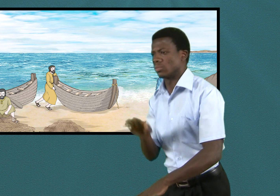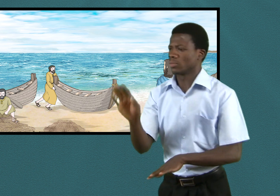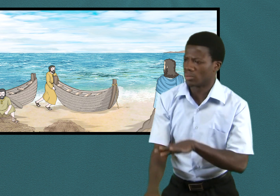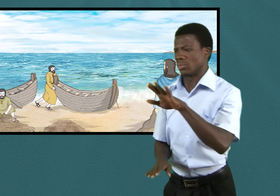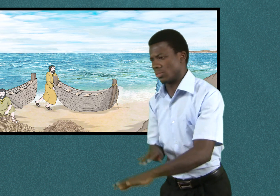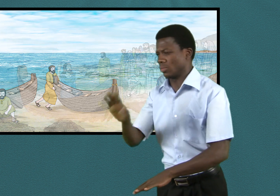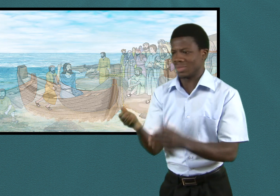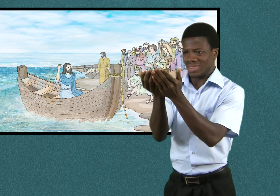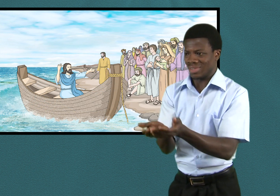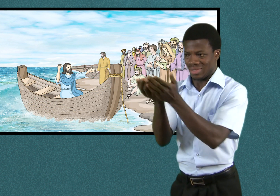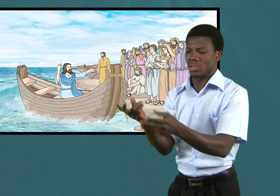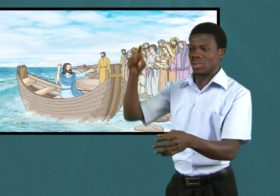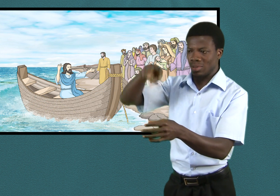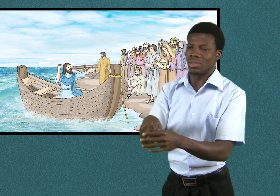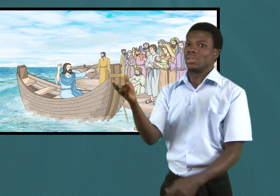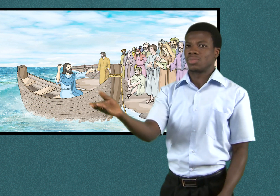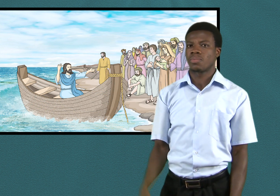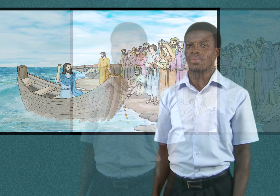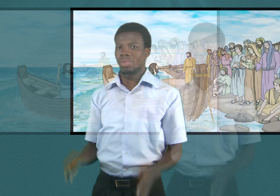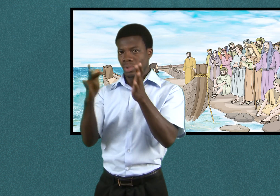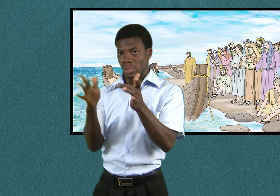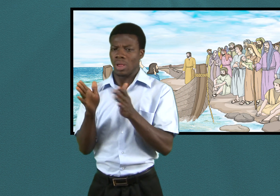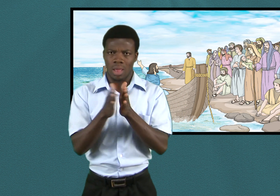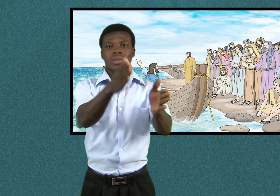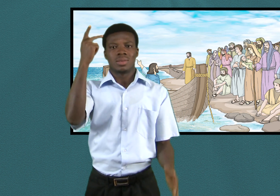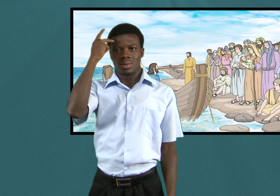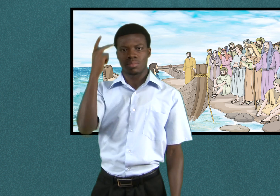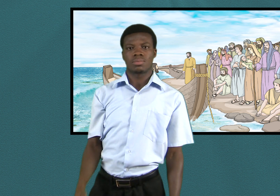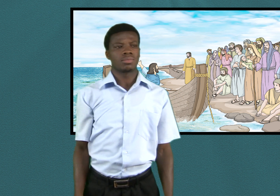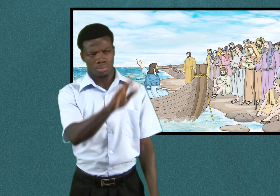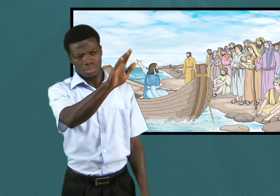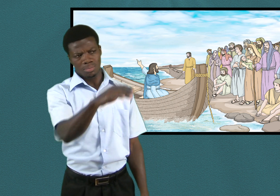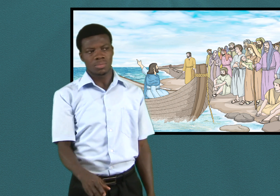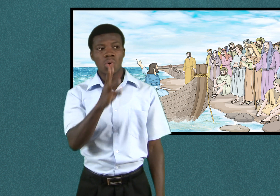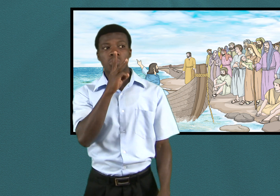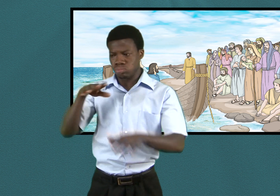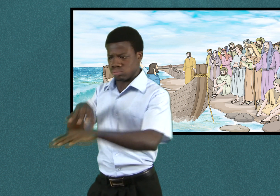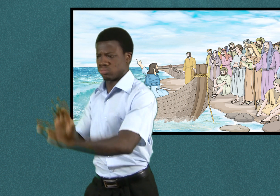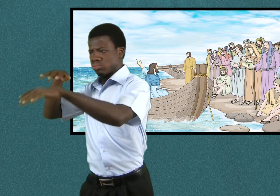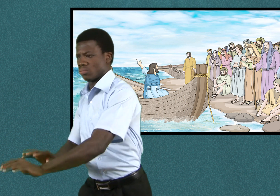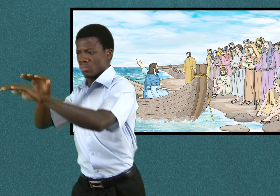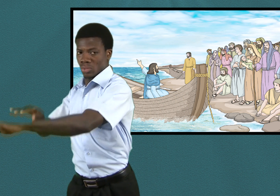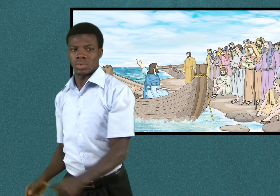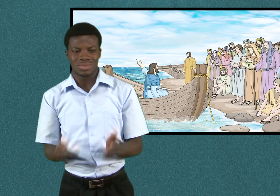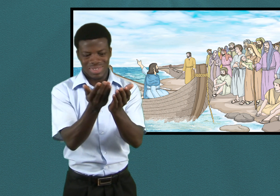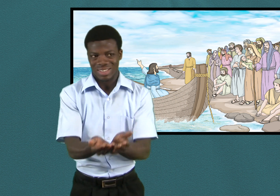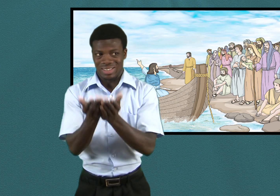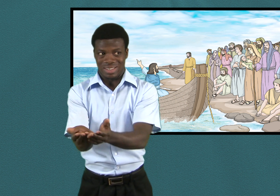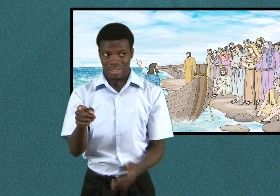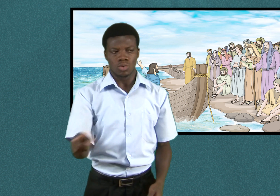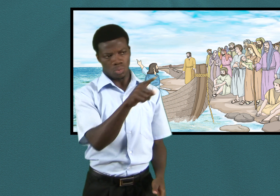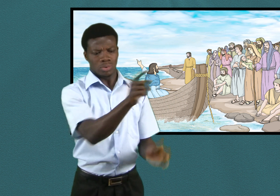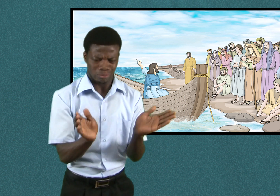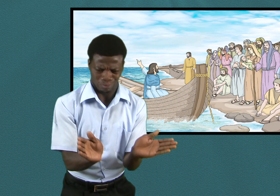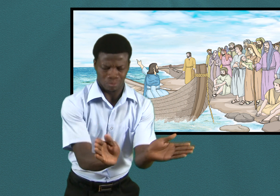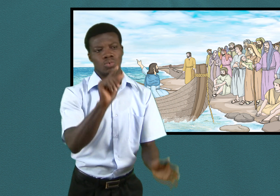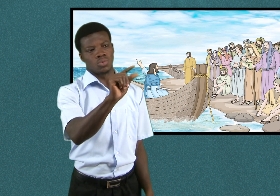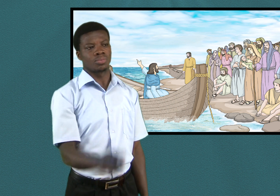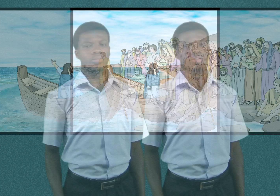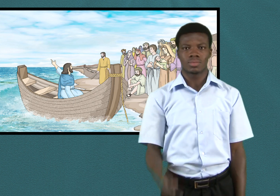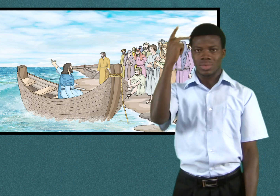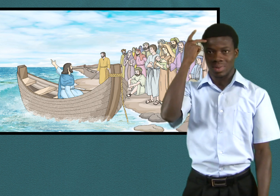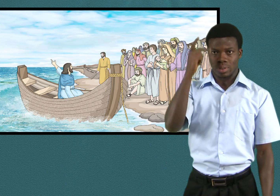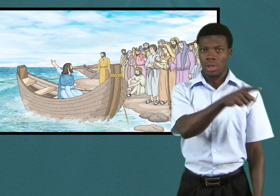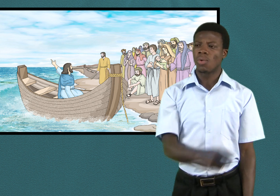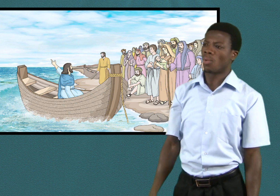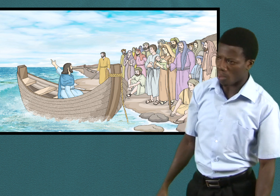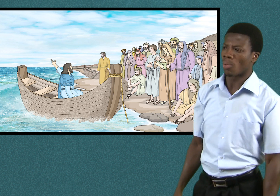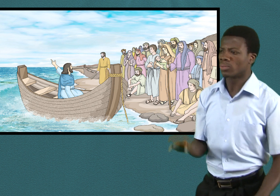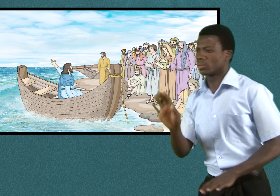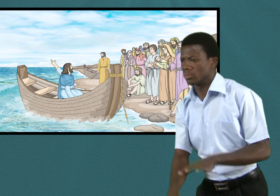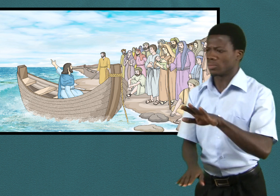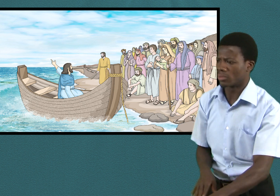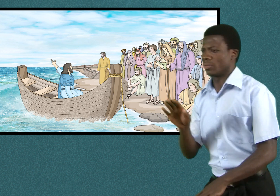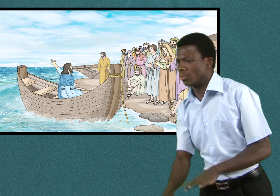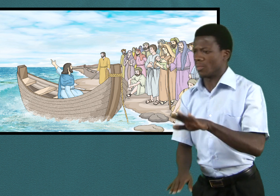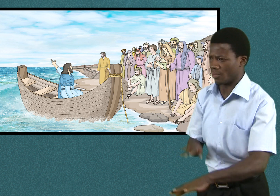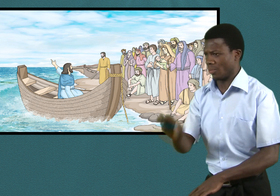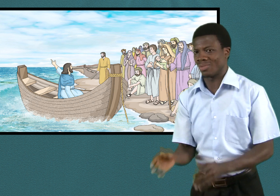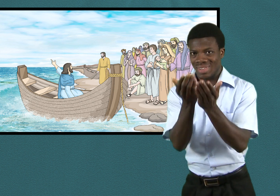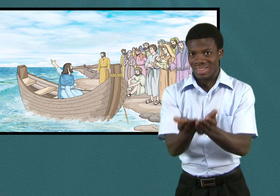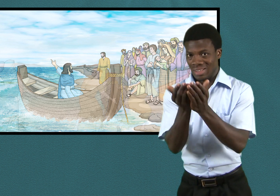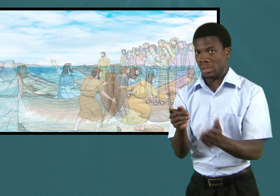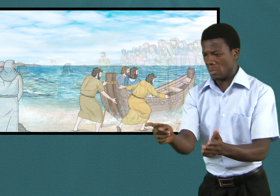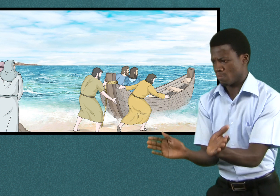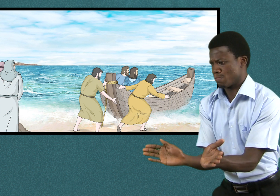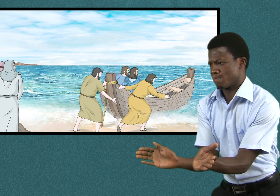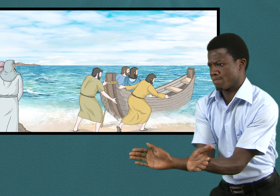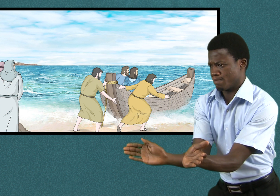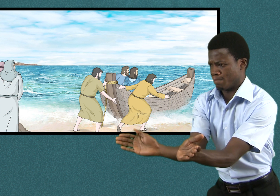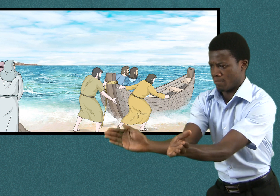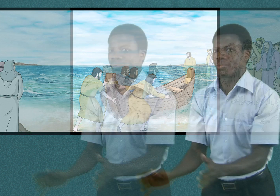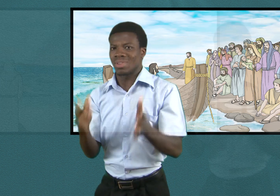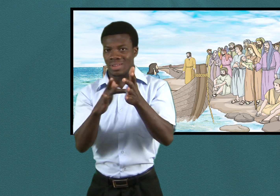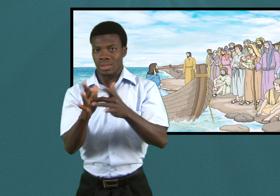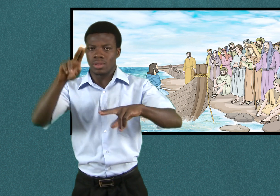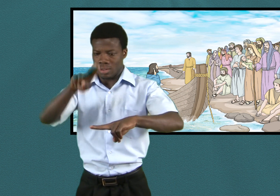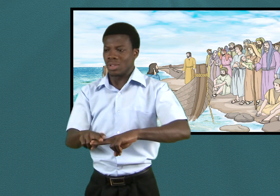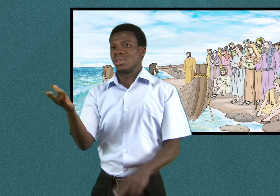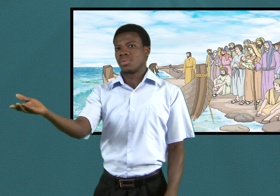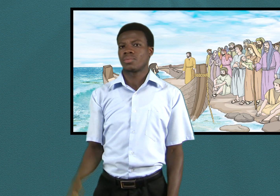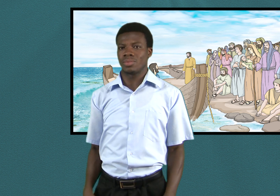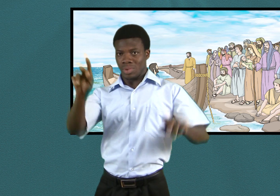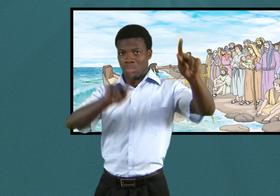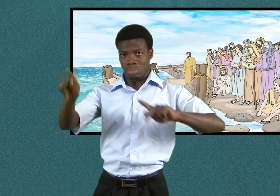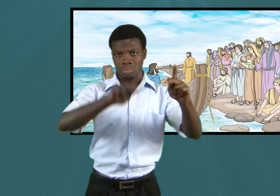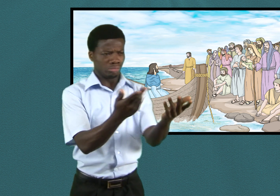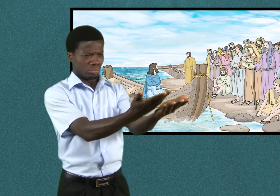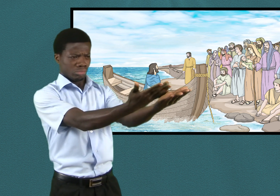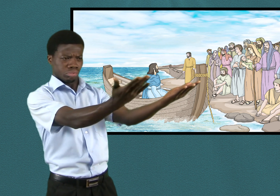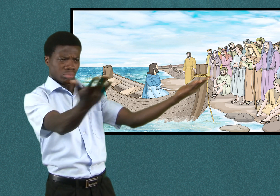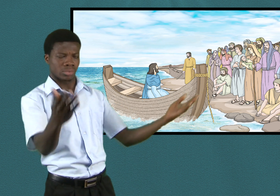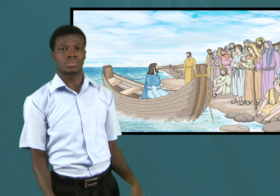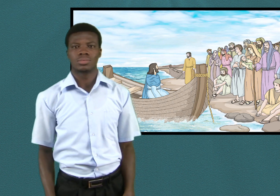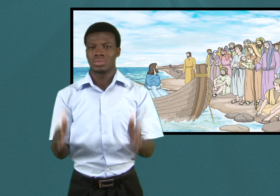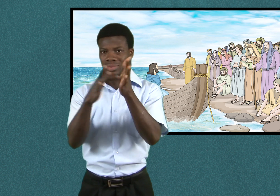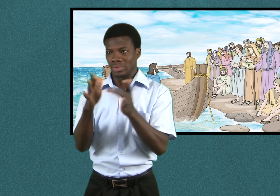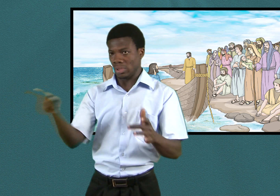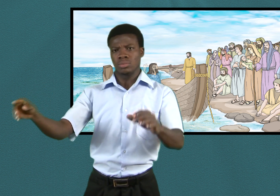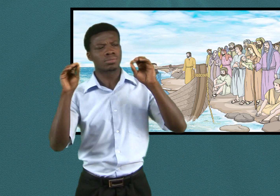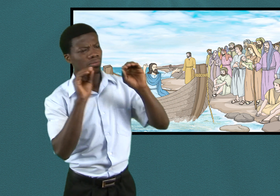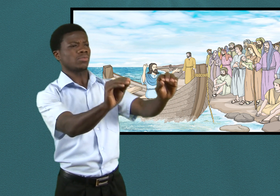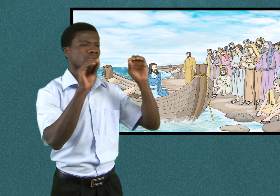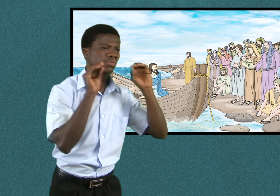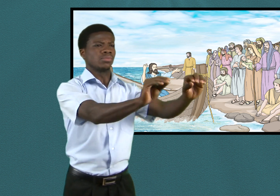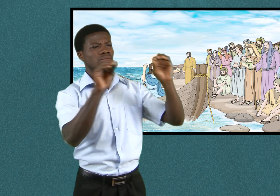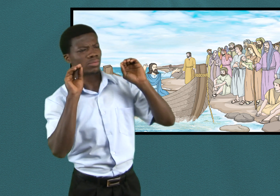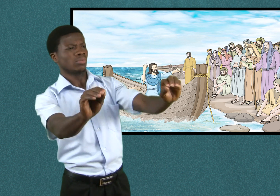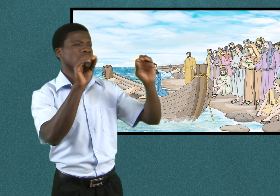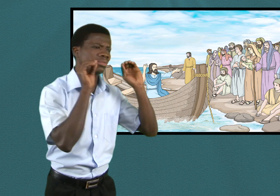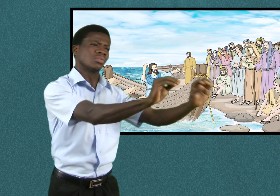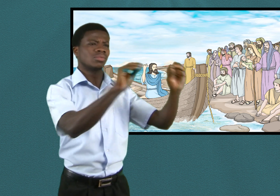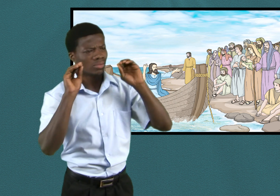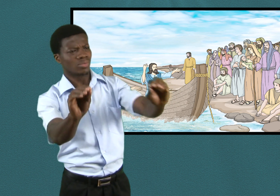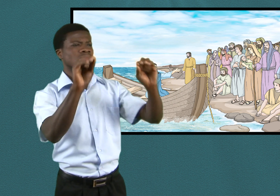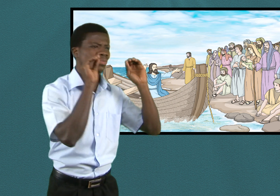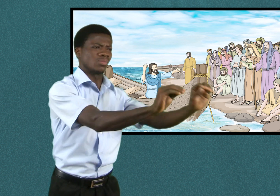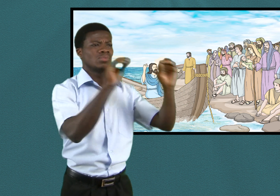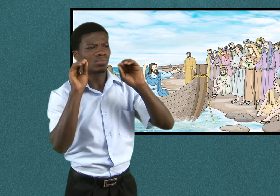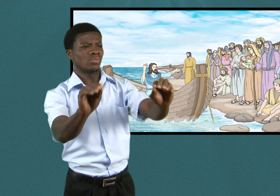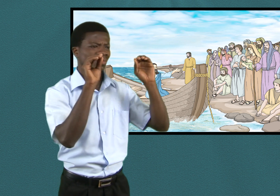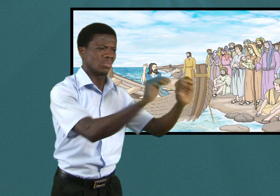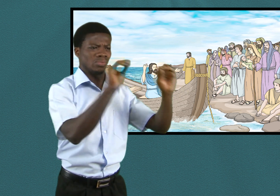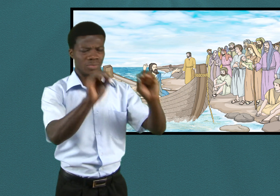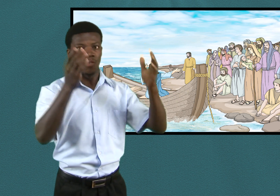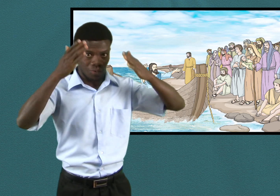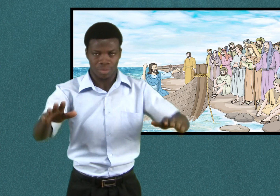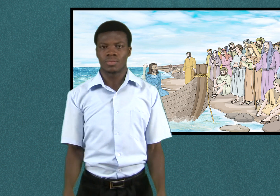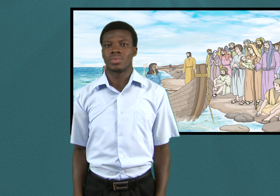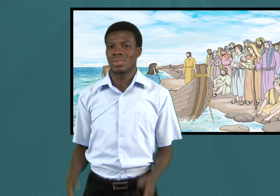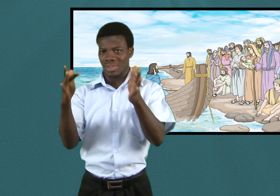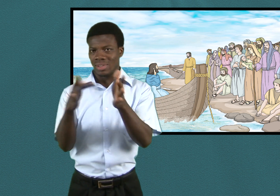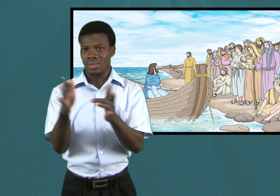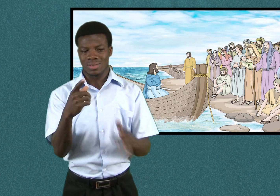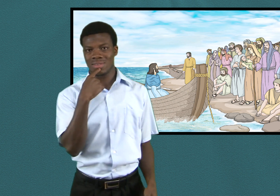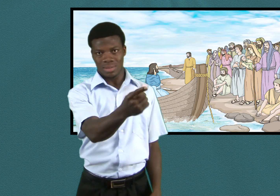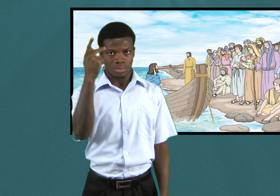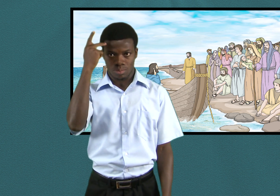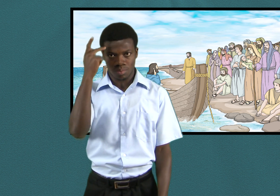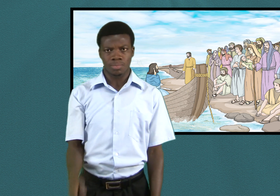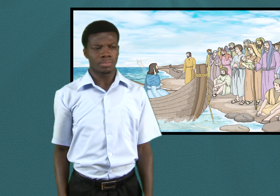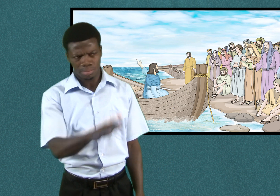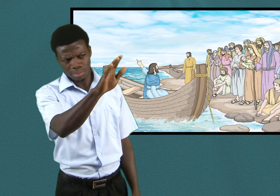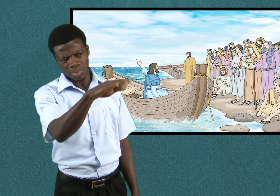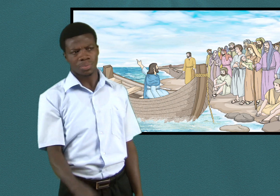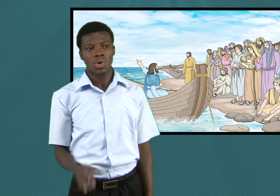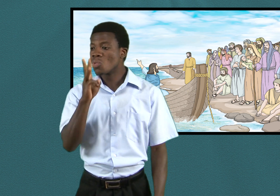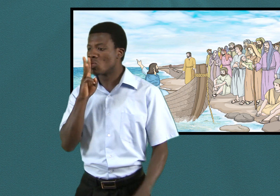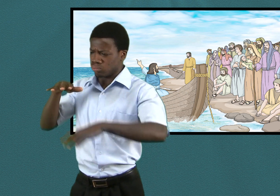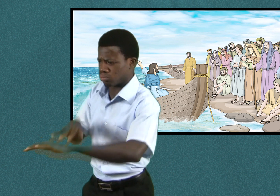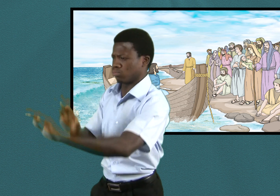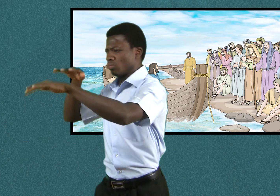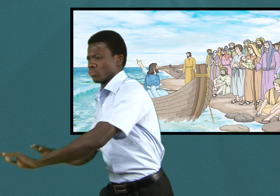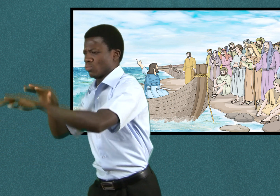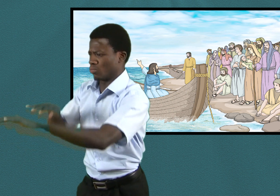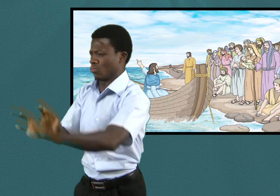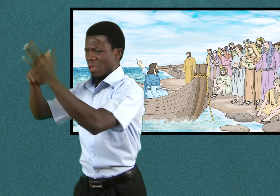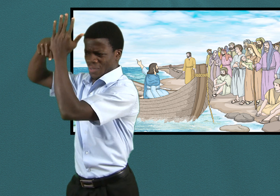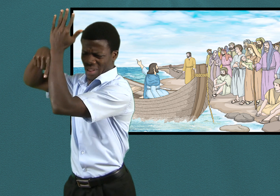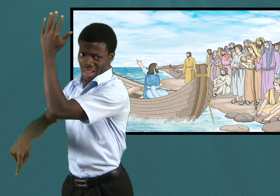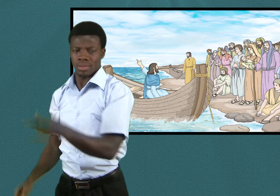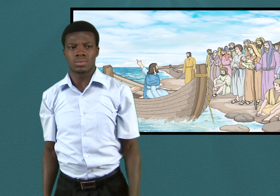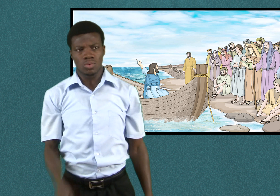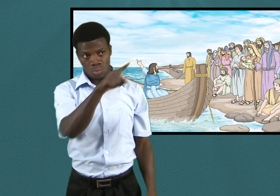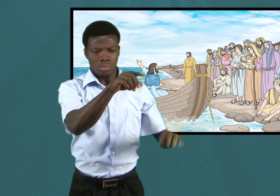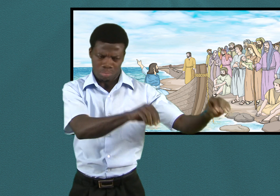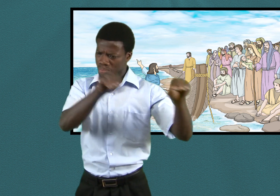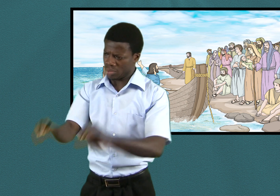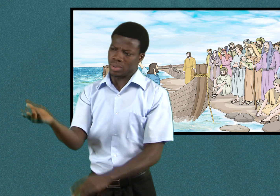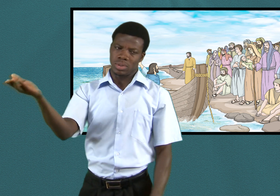Jesus got into the boat belonging to Simon and asked him to put out a little from shore. And sitting down, He taught the people from the boat.